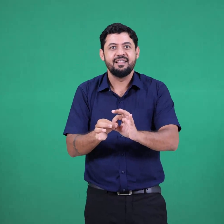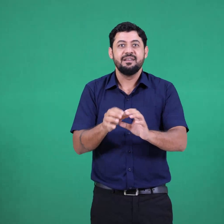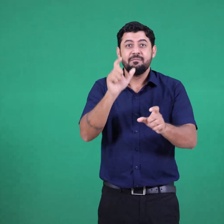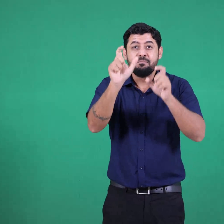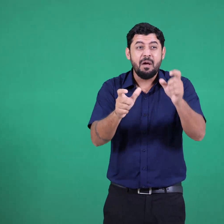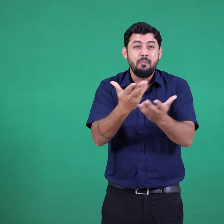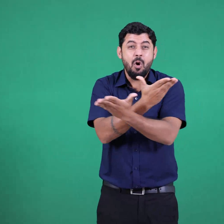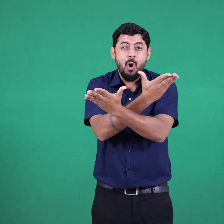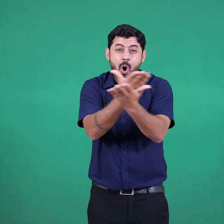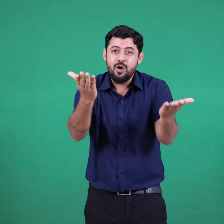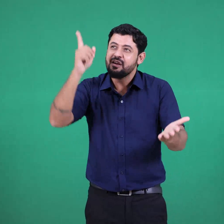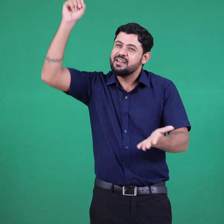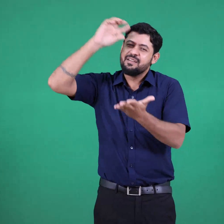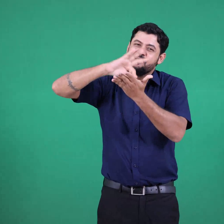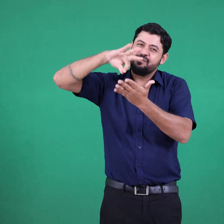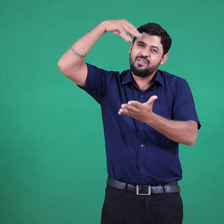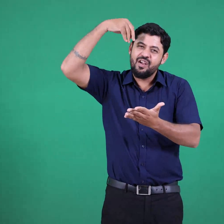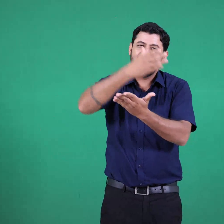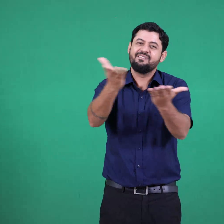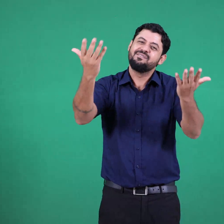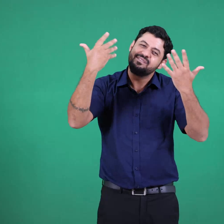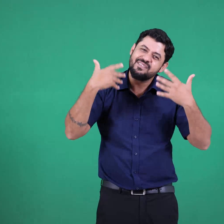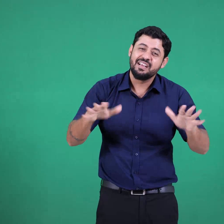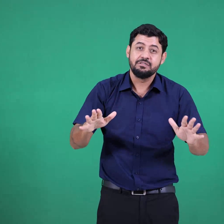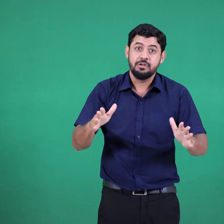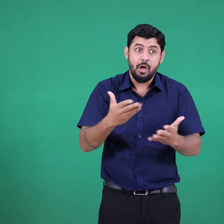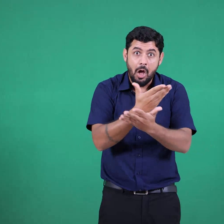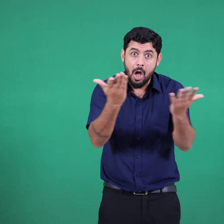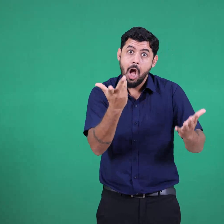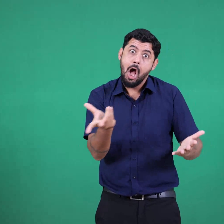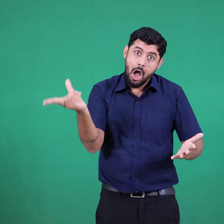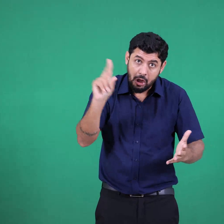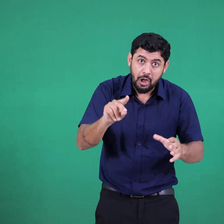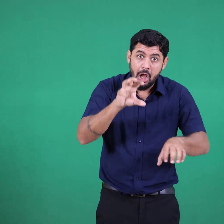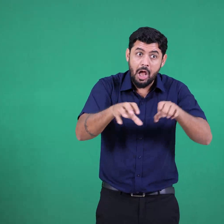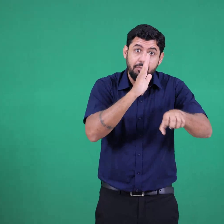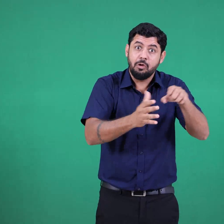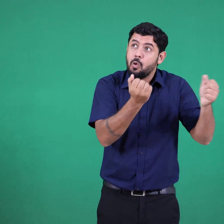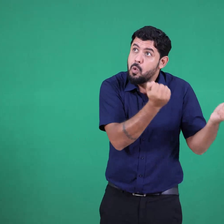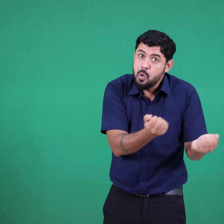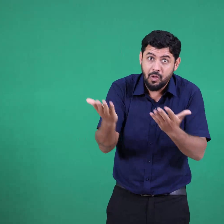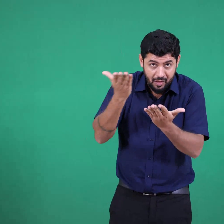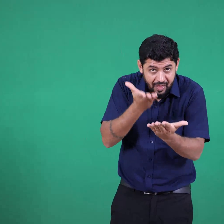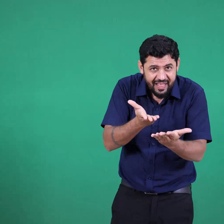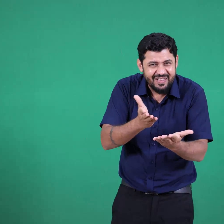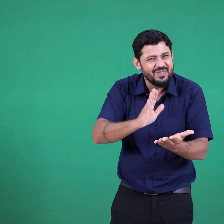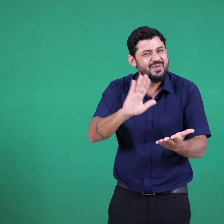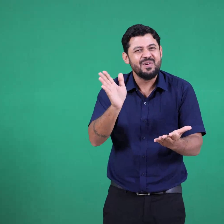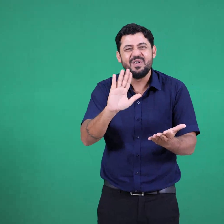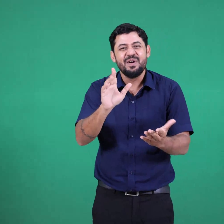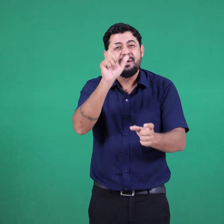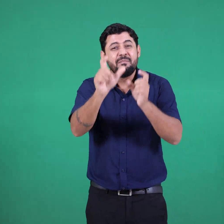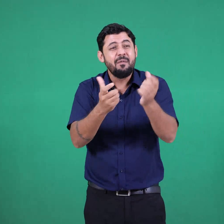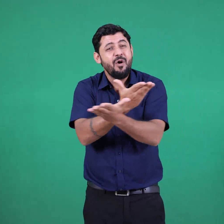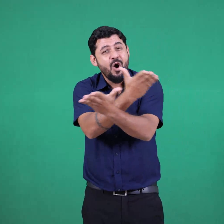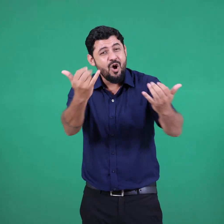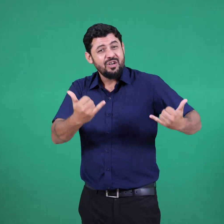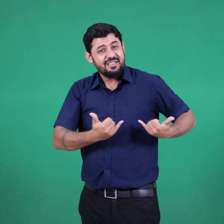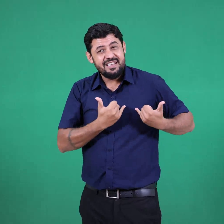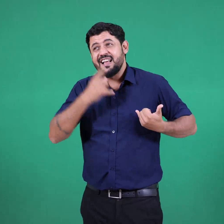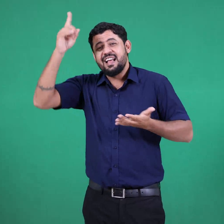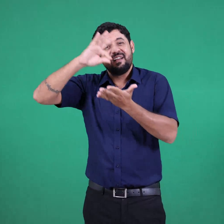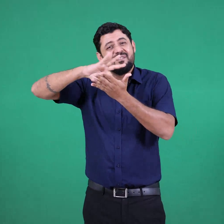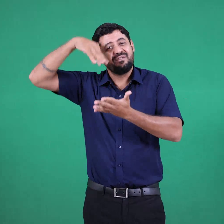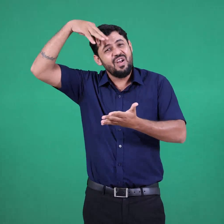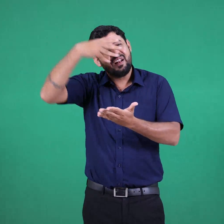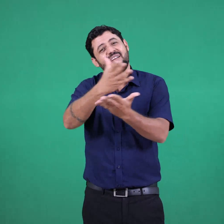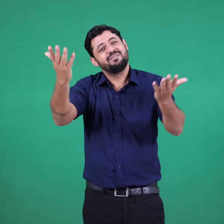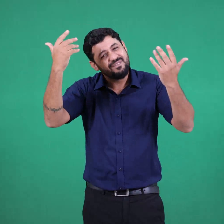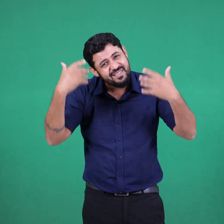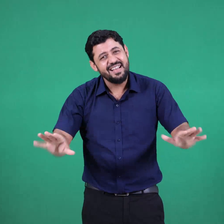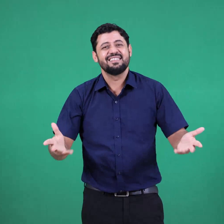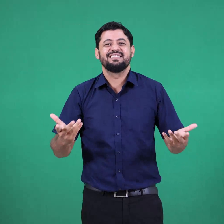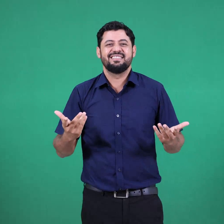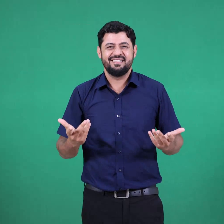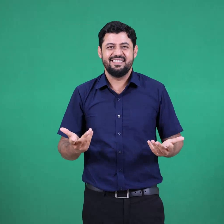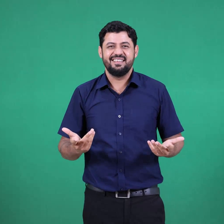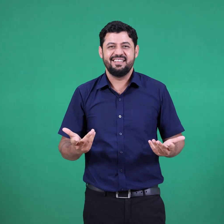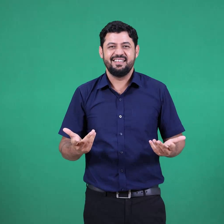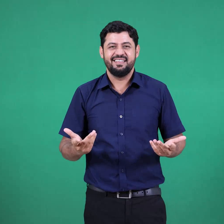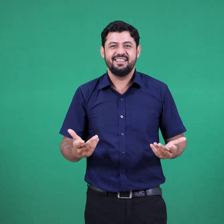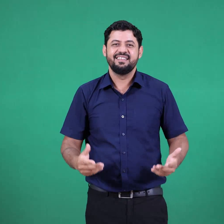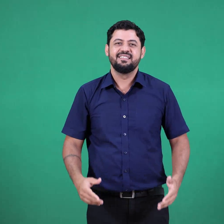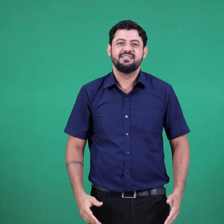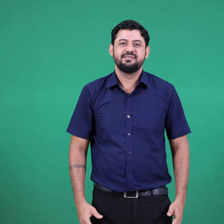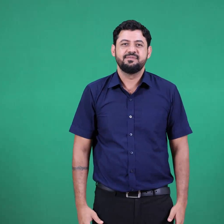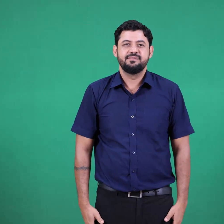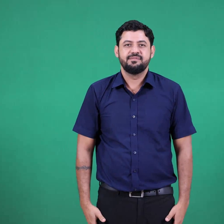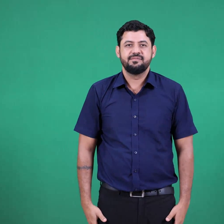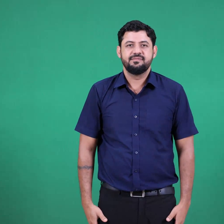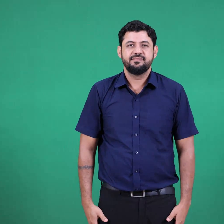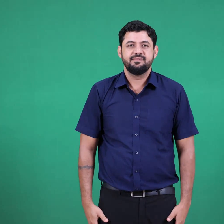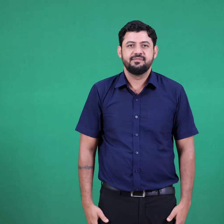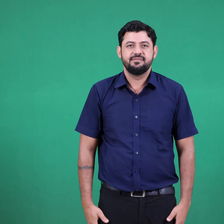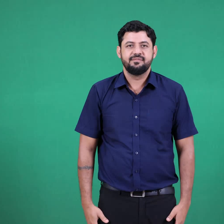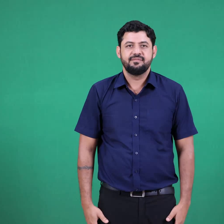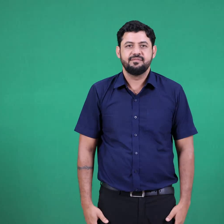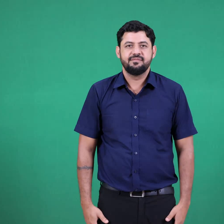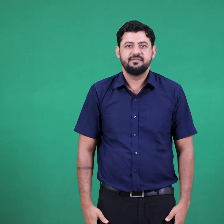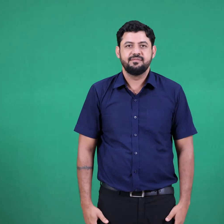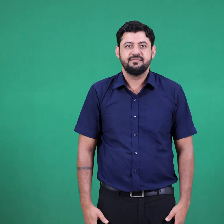And where these have been forgiven, an offering for sin is no longer needed.